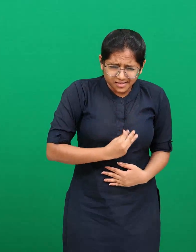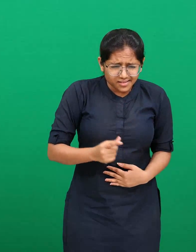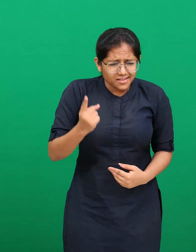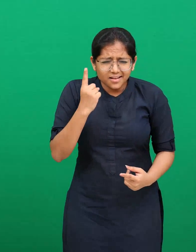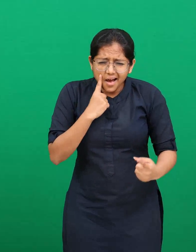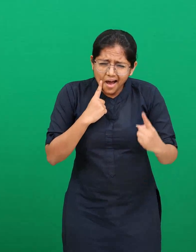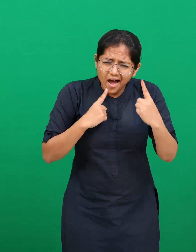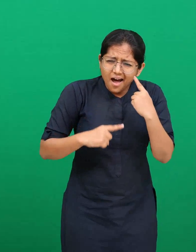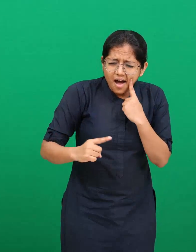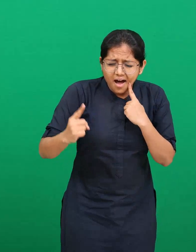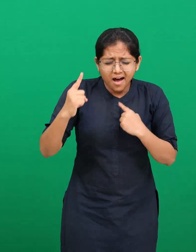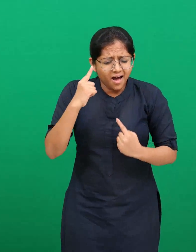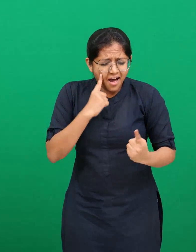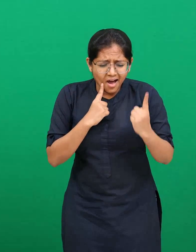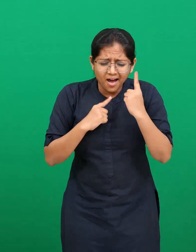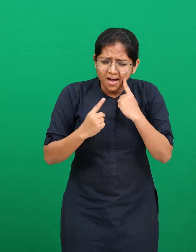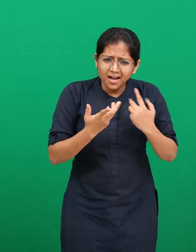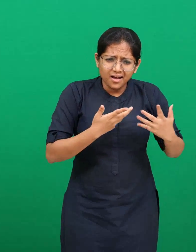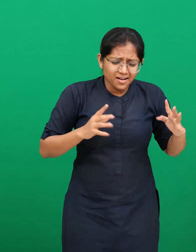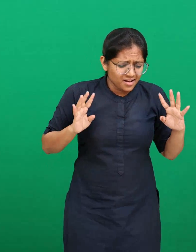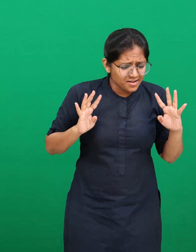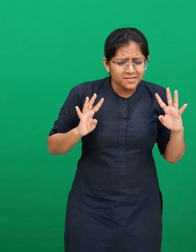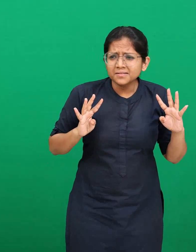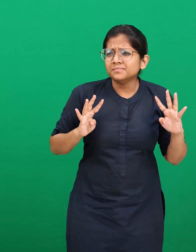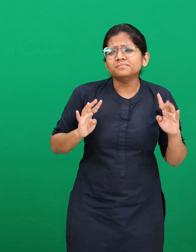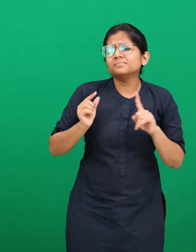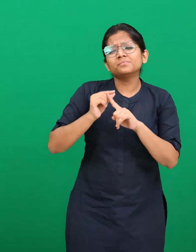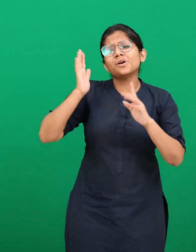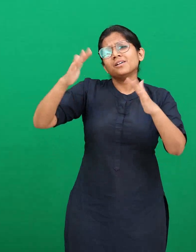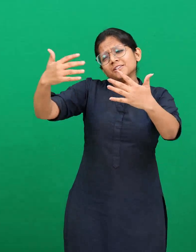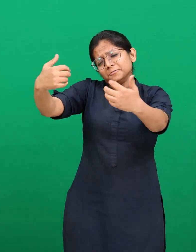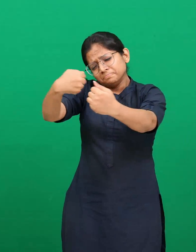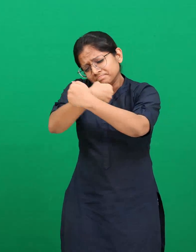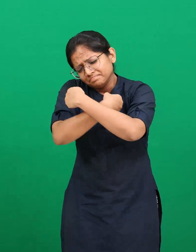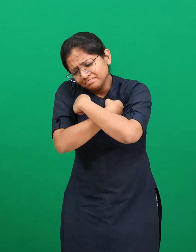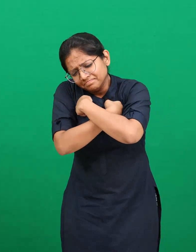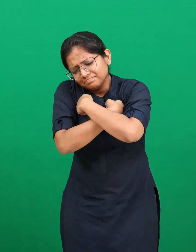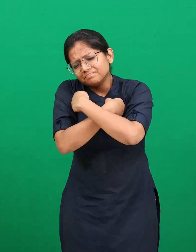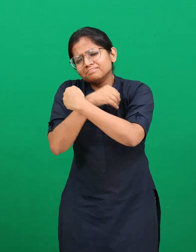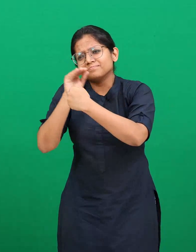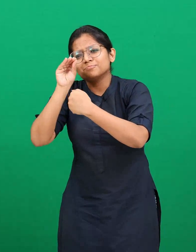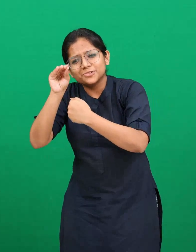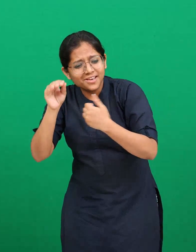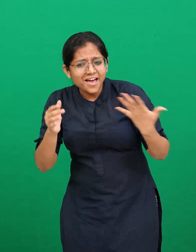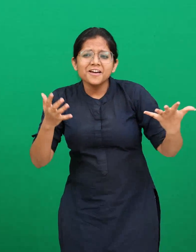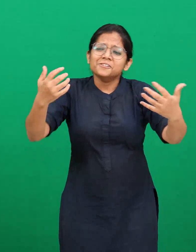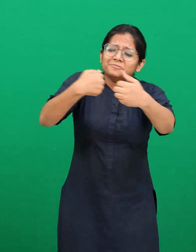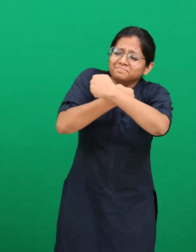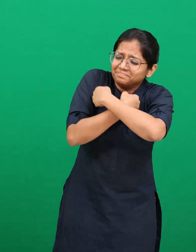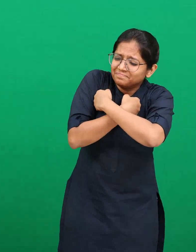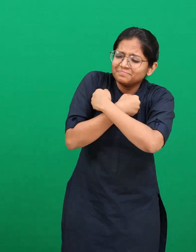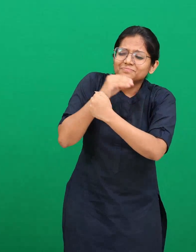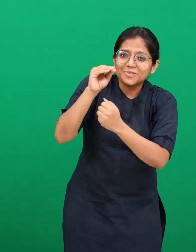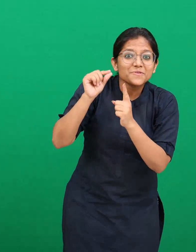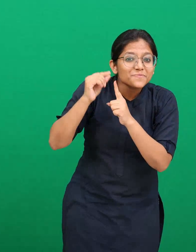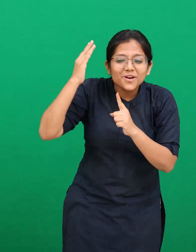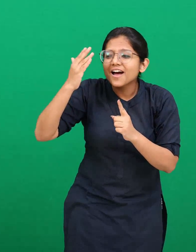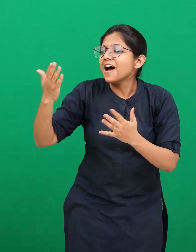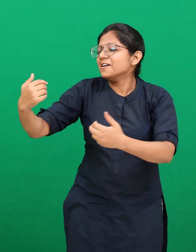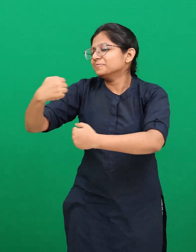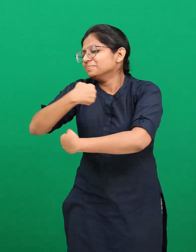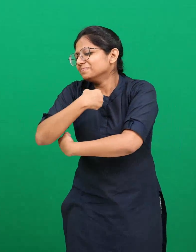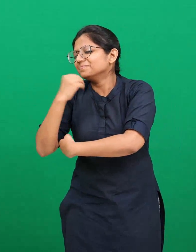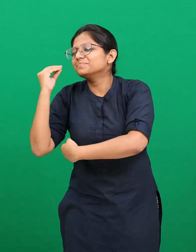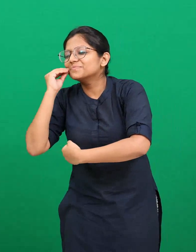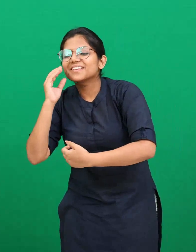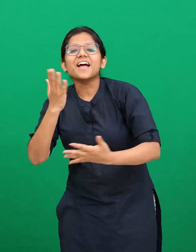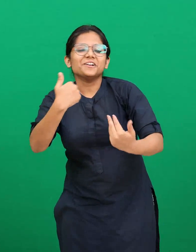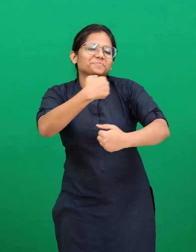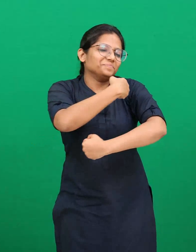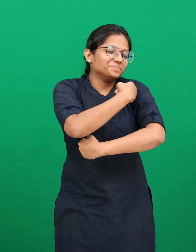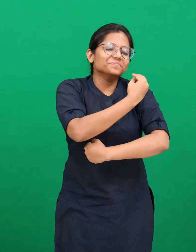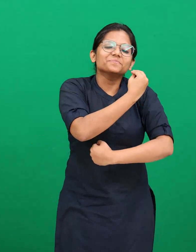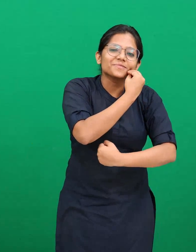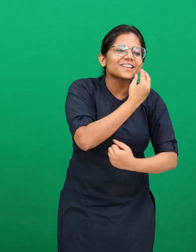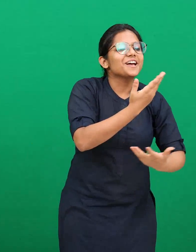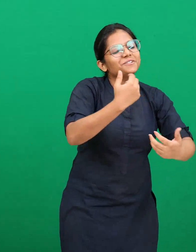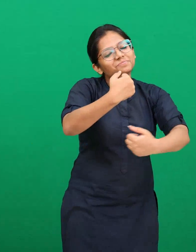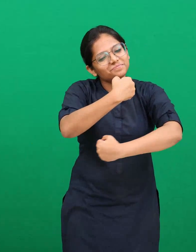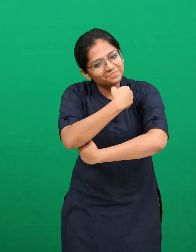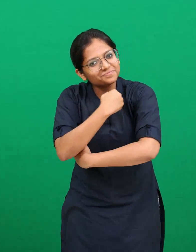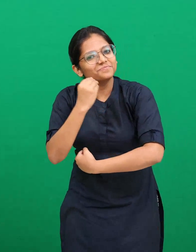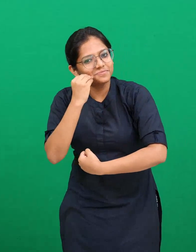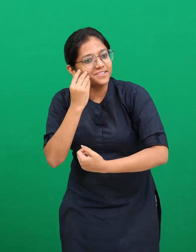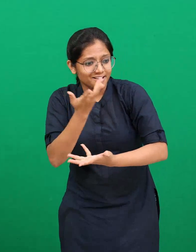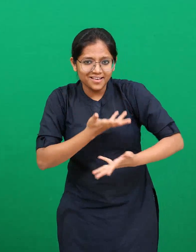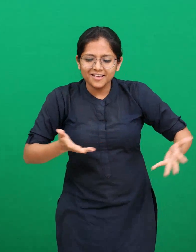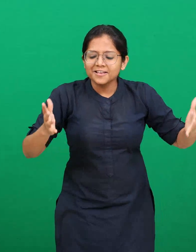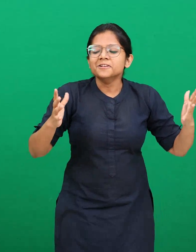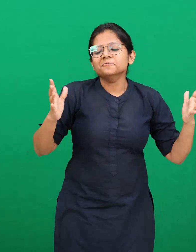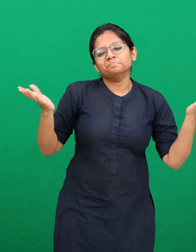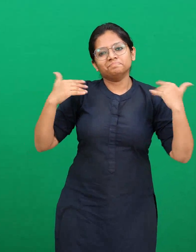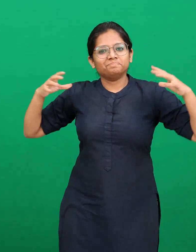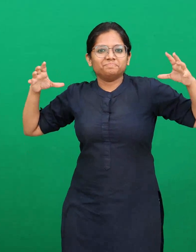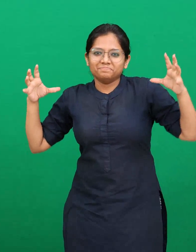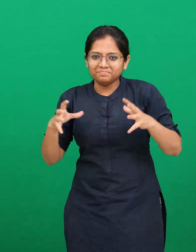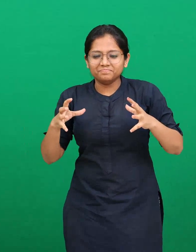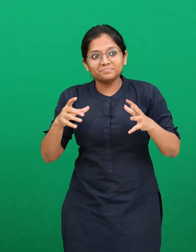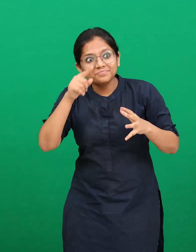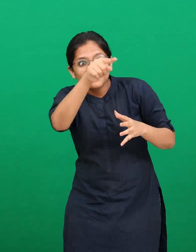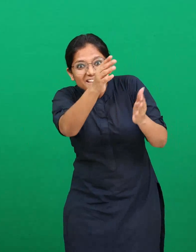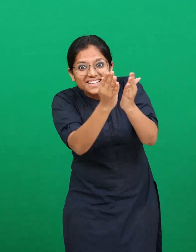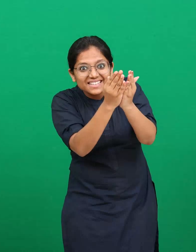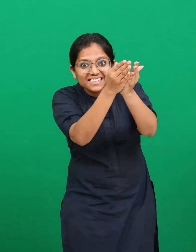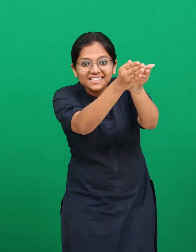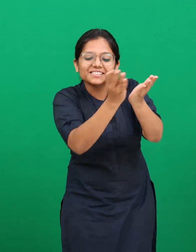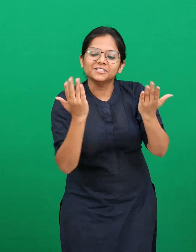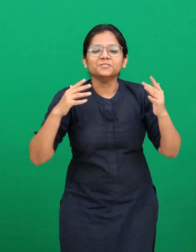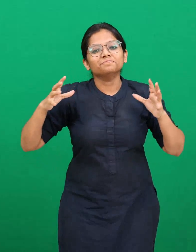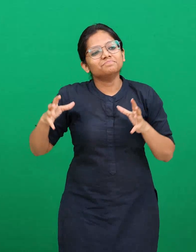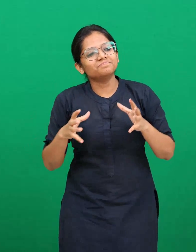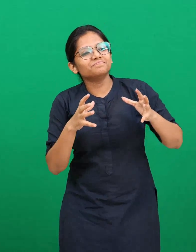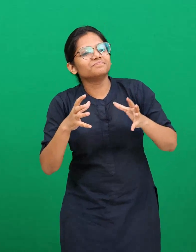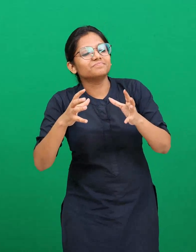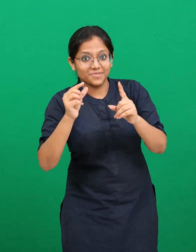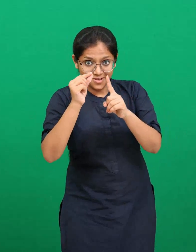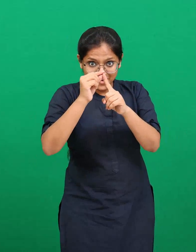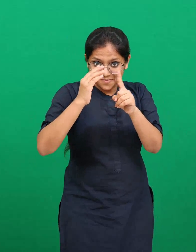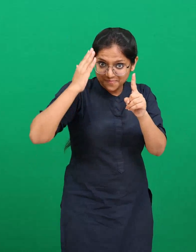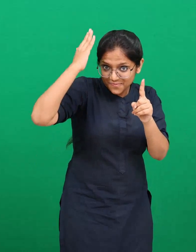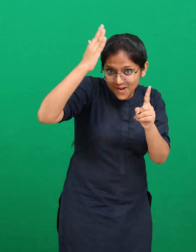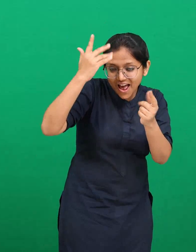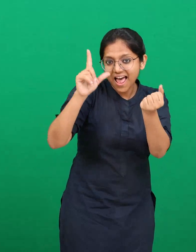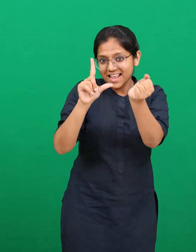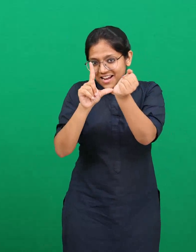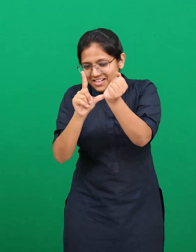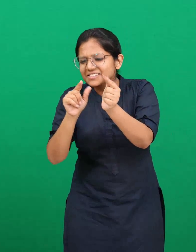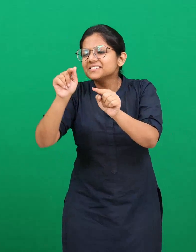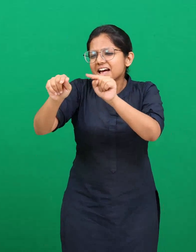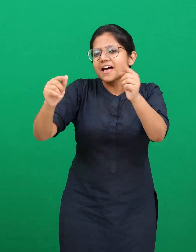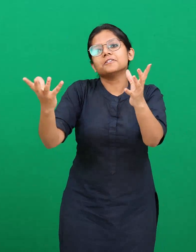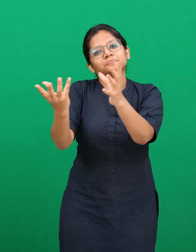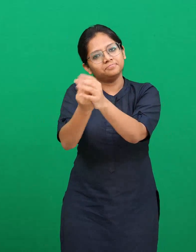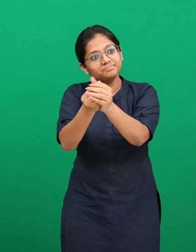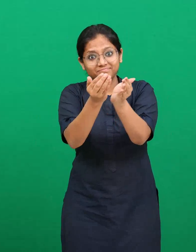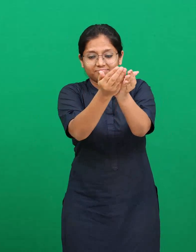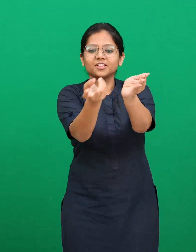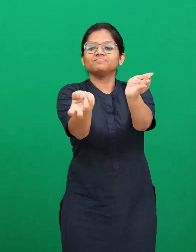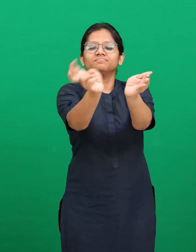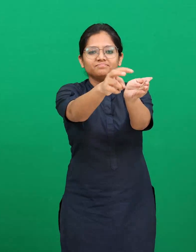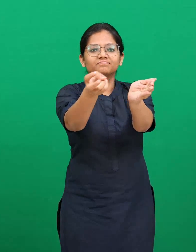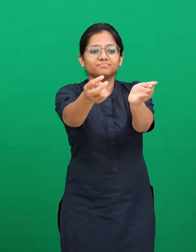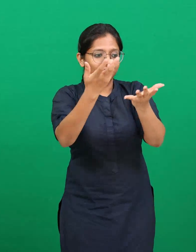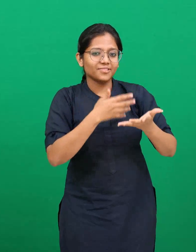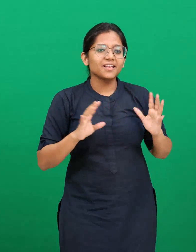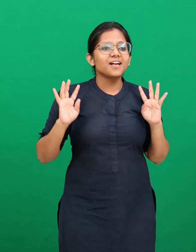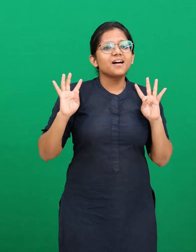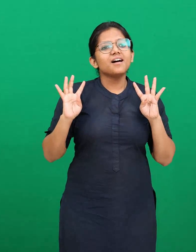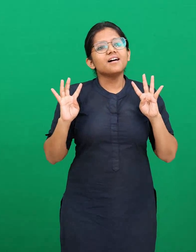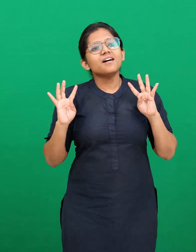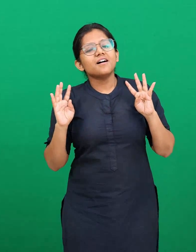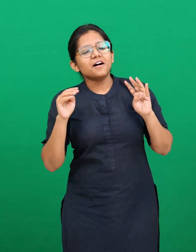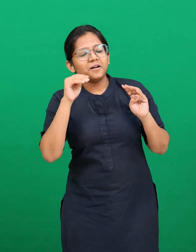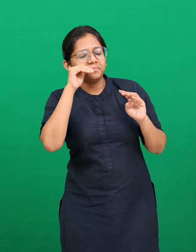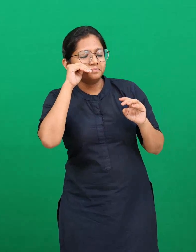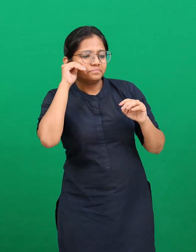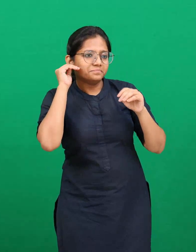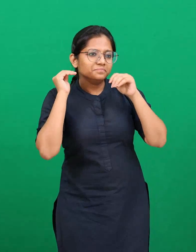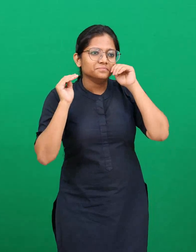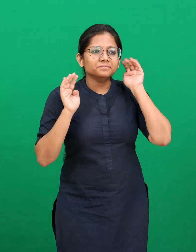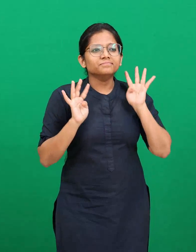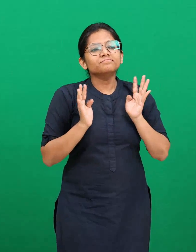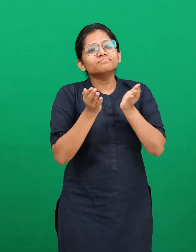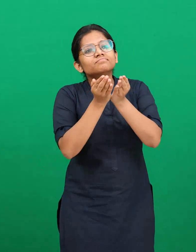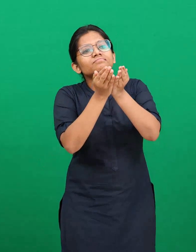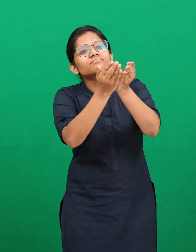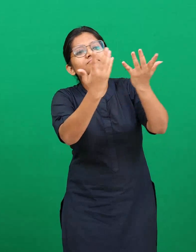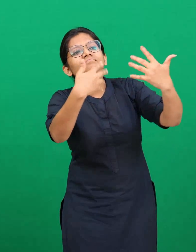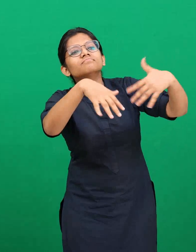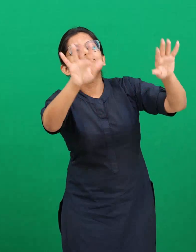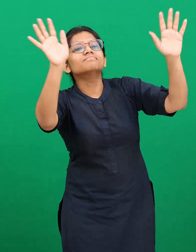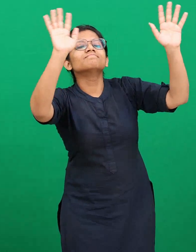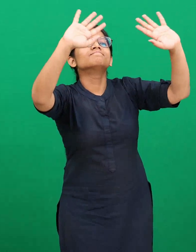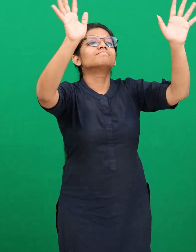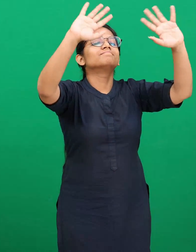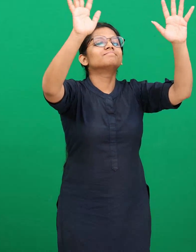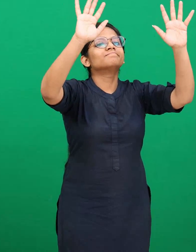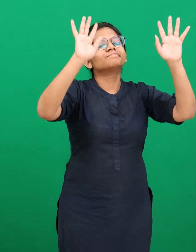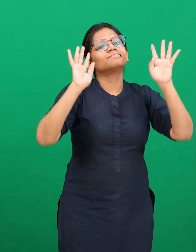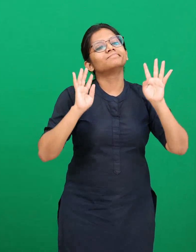They were especially grieved by his statement that they would never see his face again.